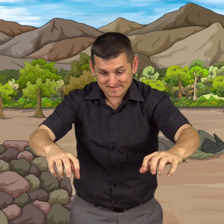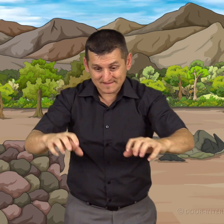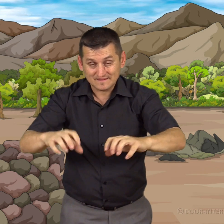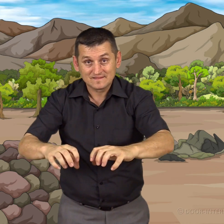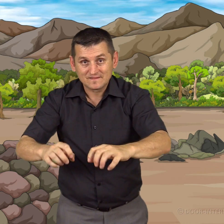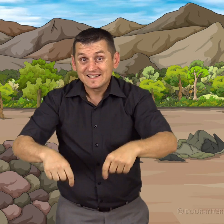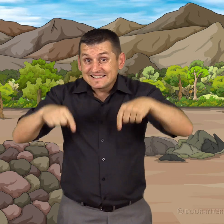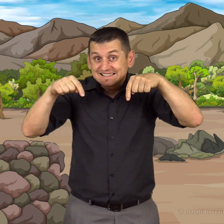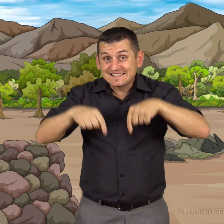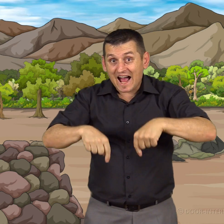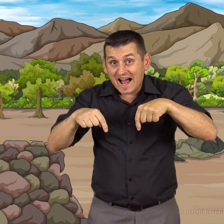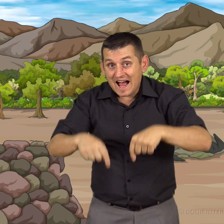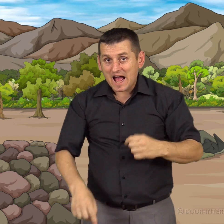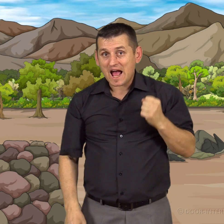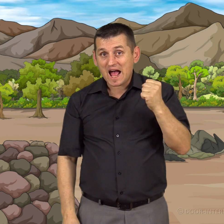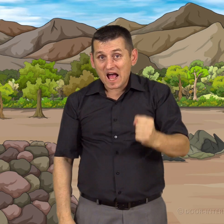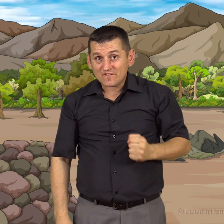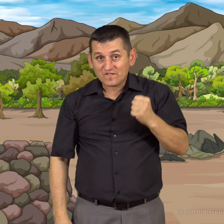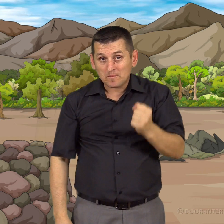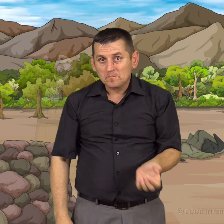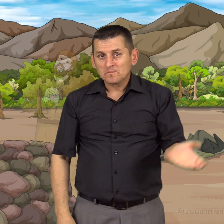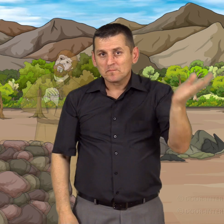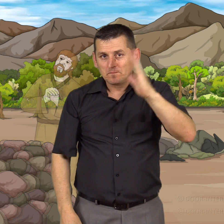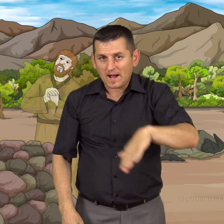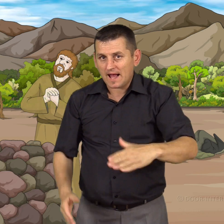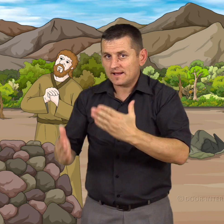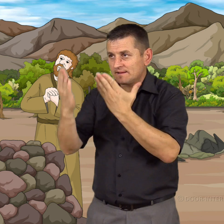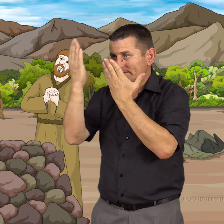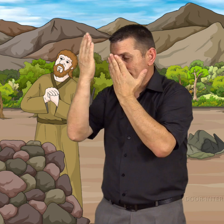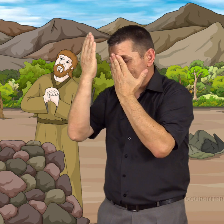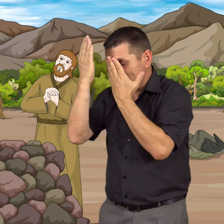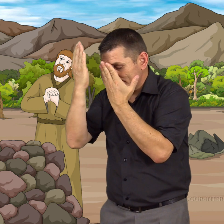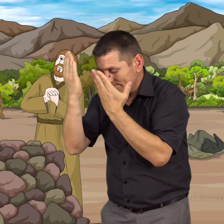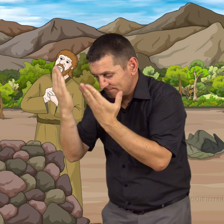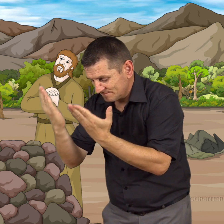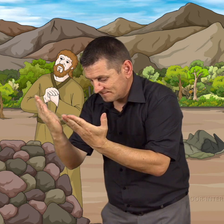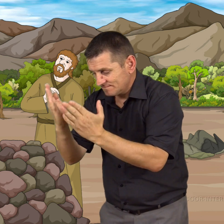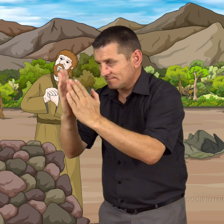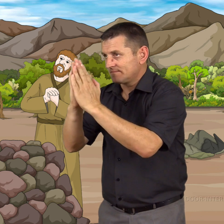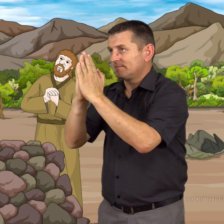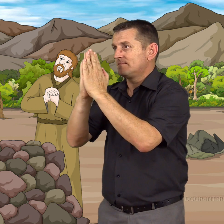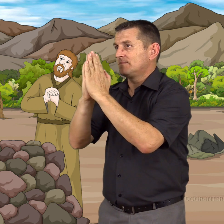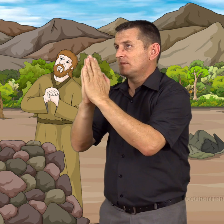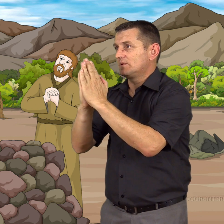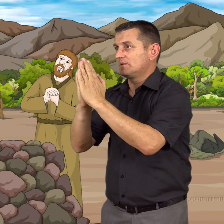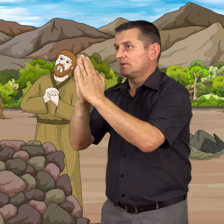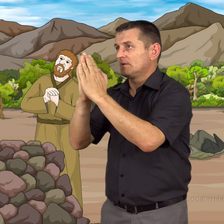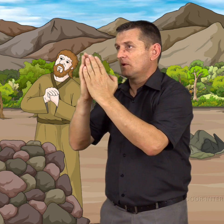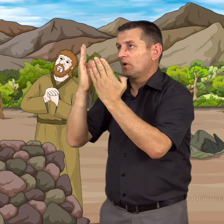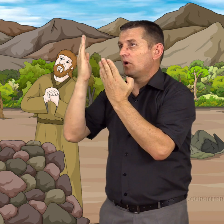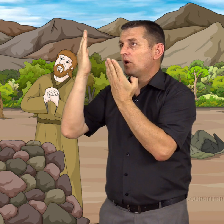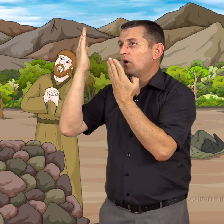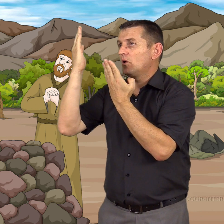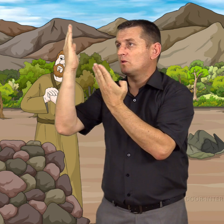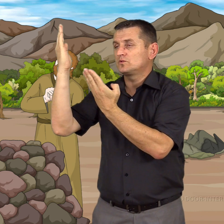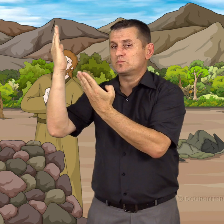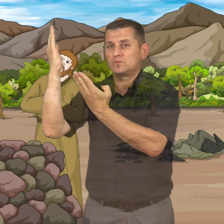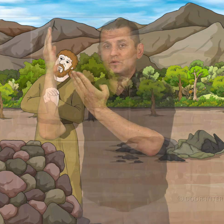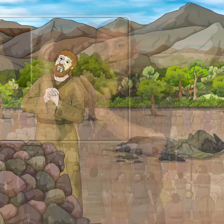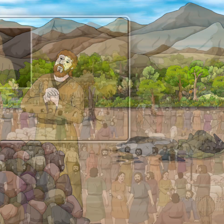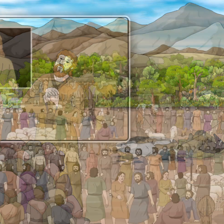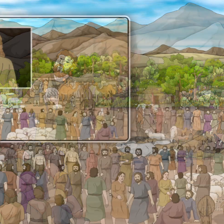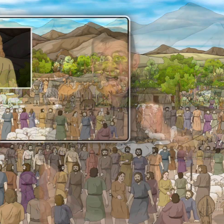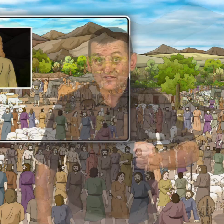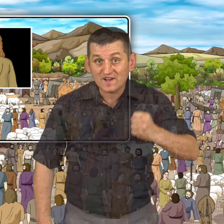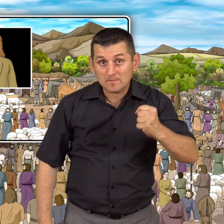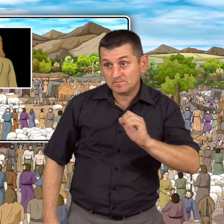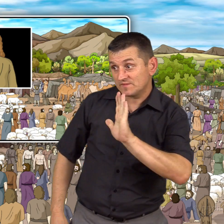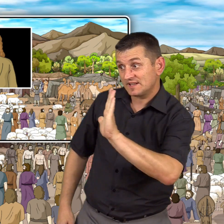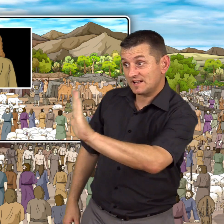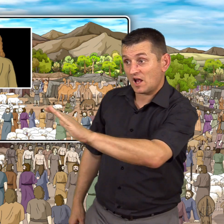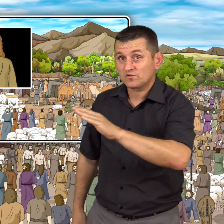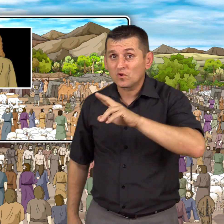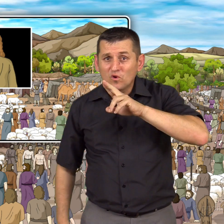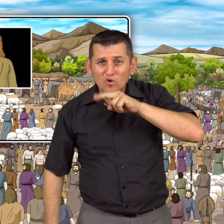And there Abram called on the name of the LORD.